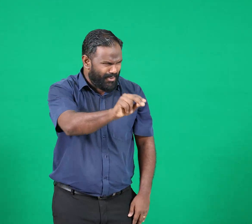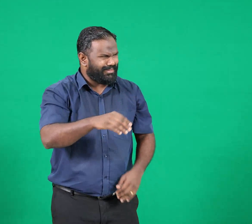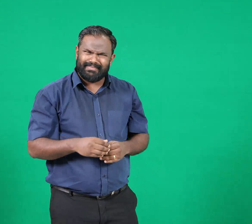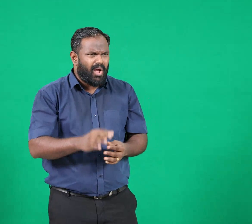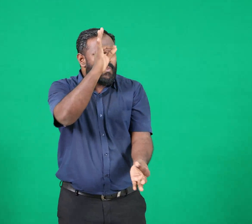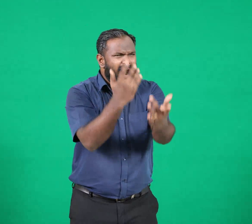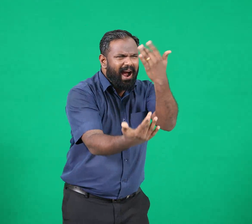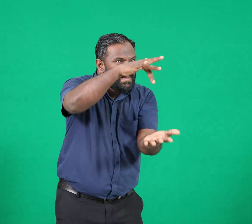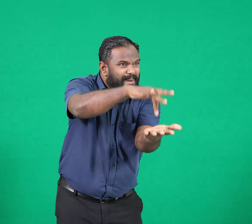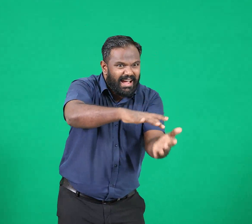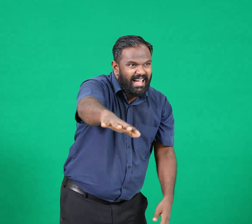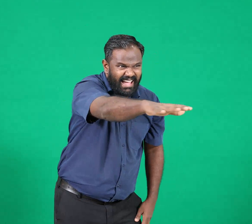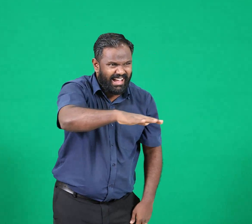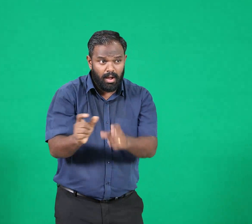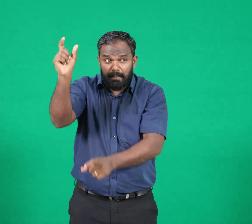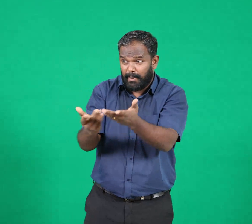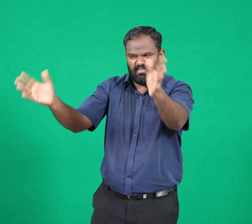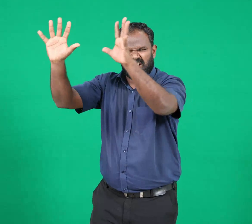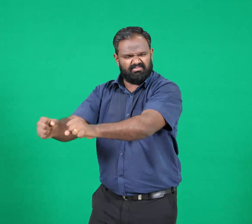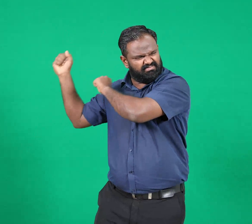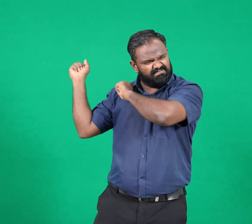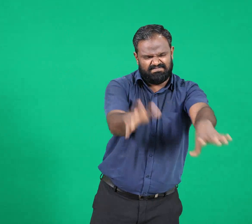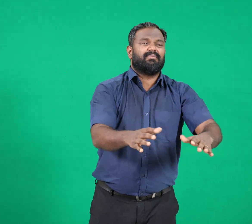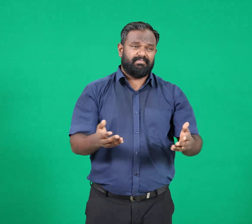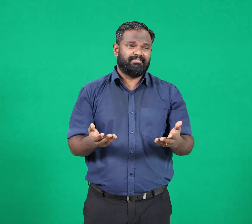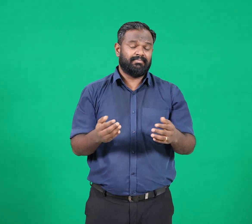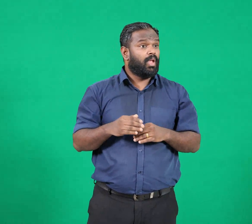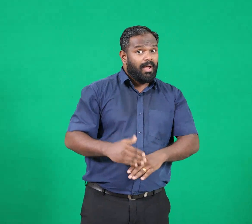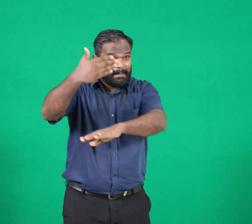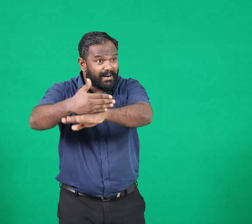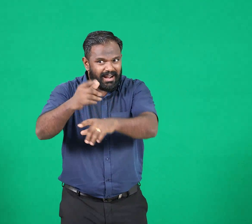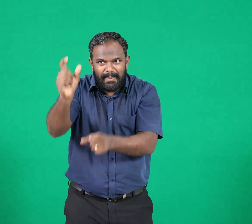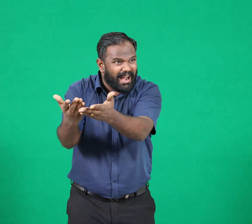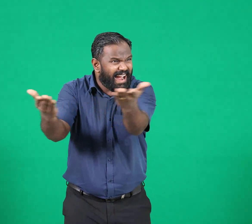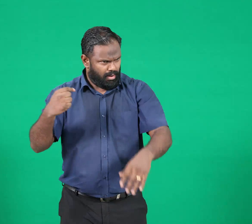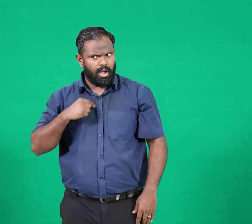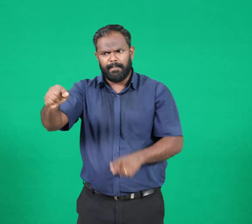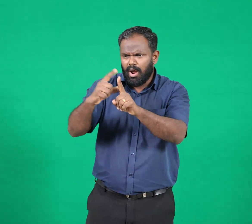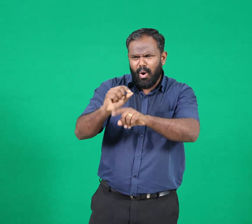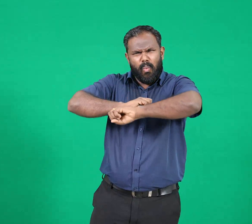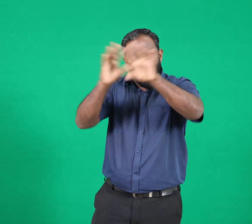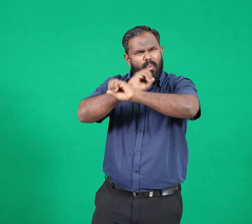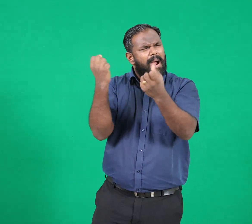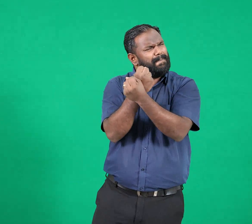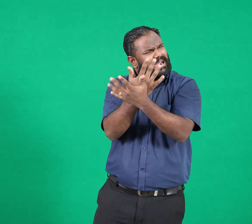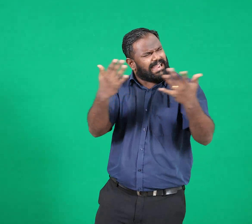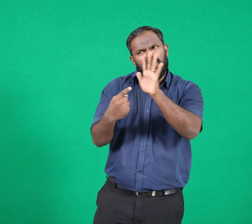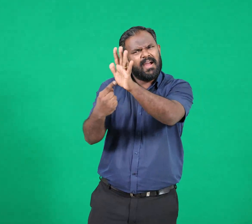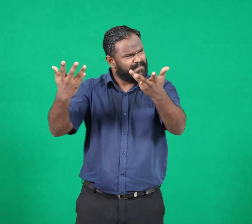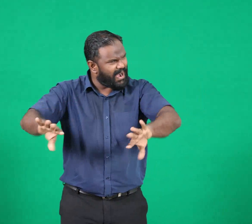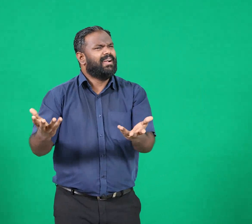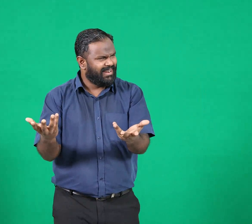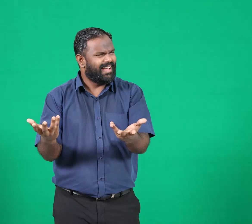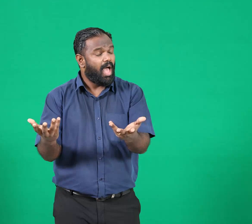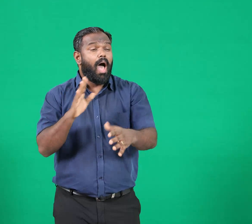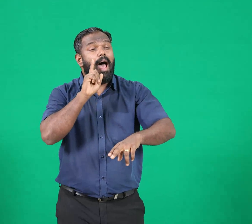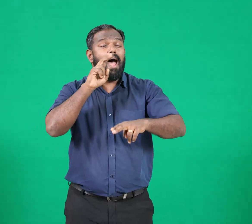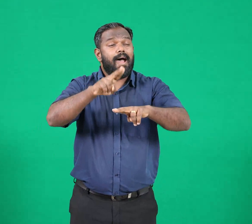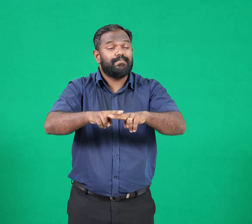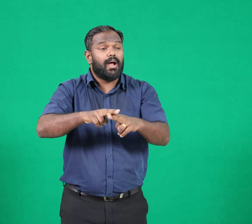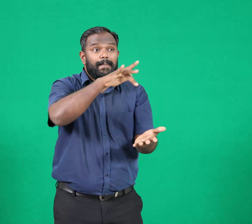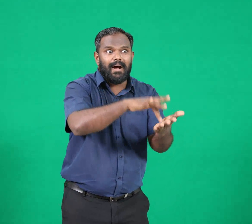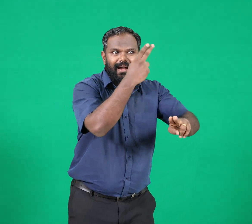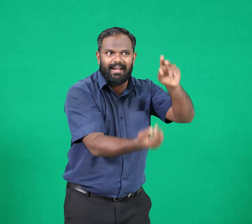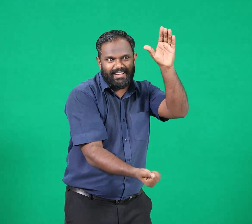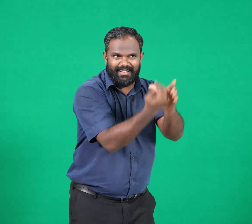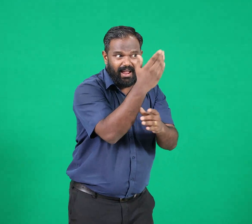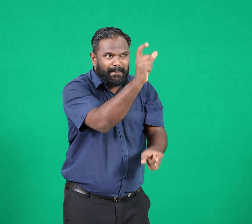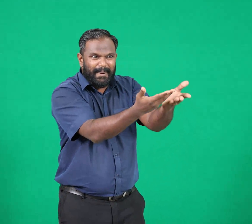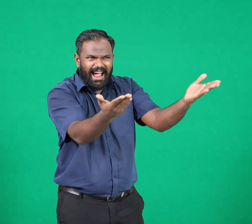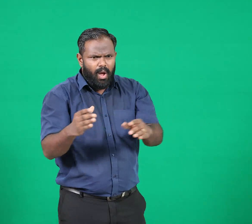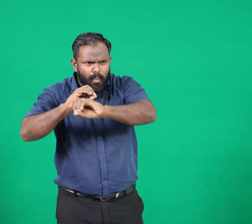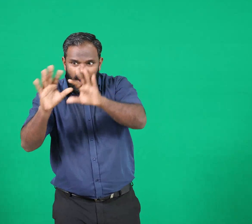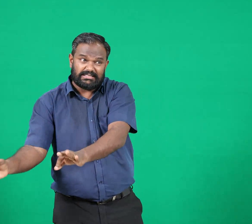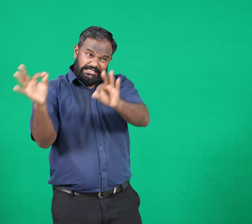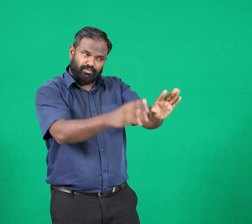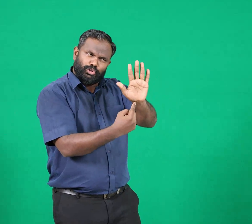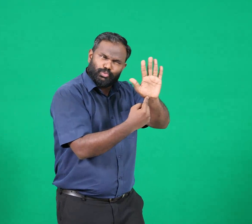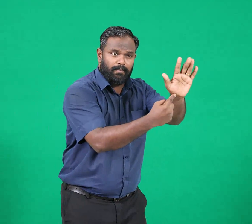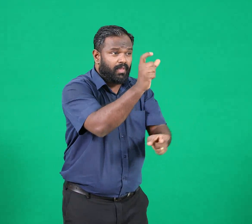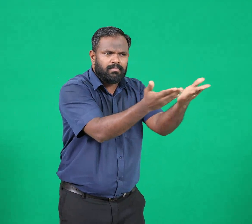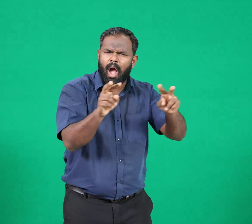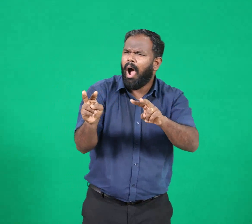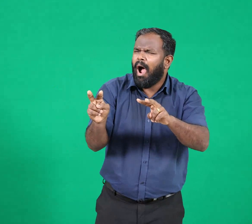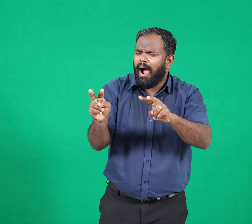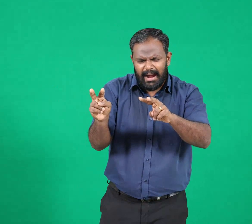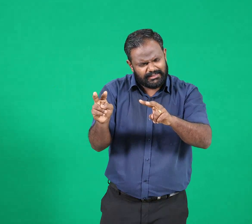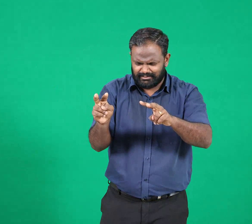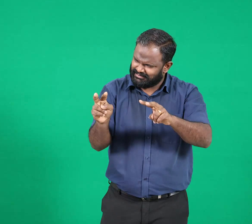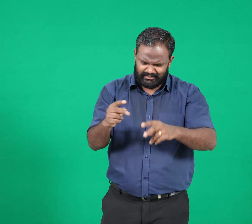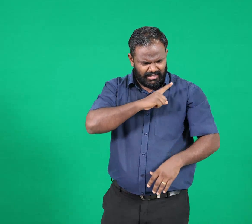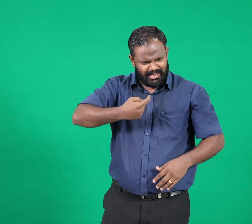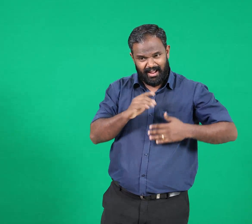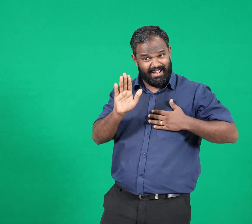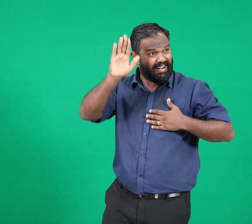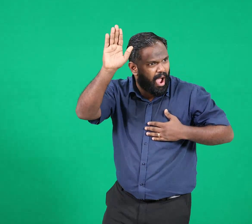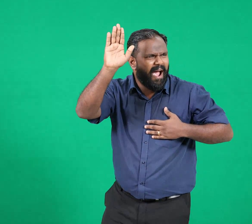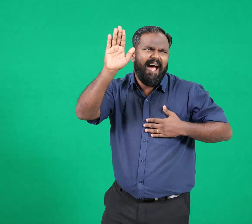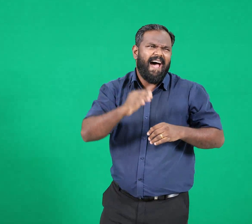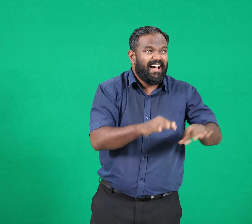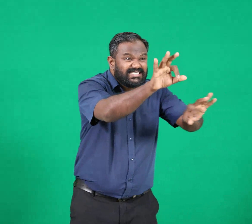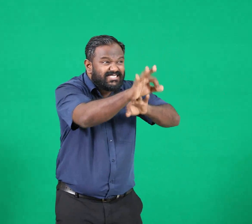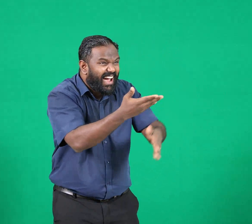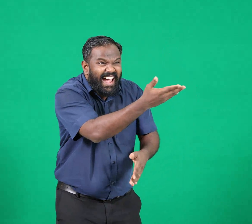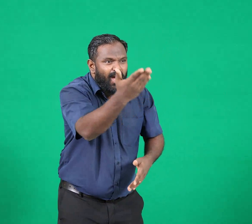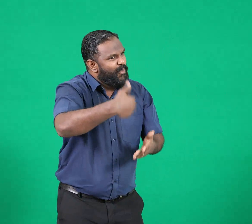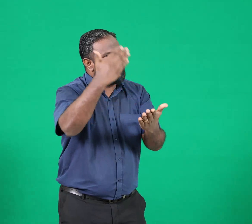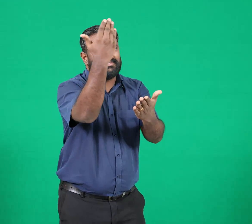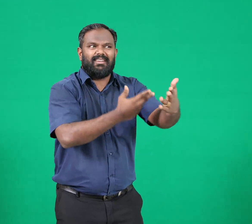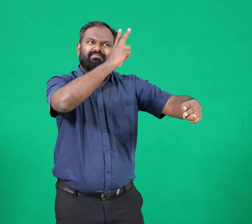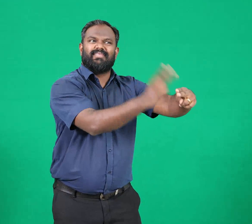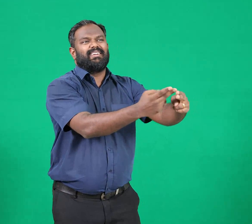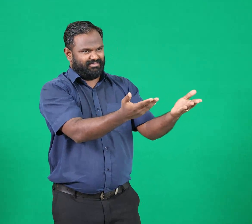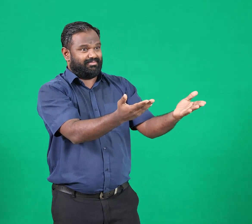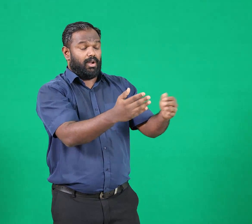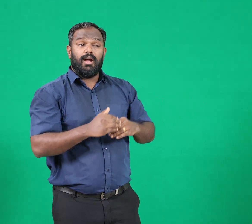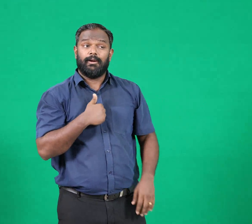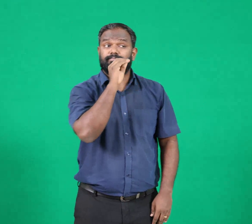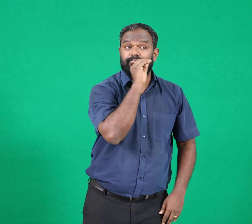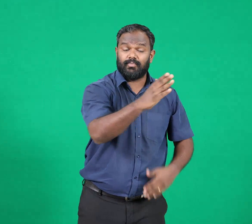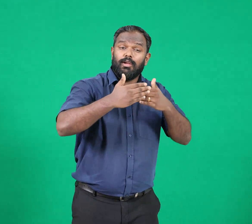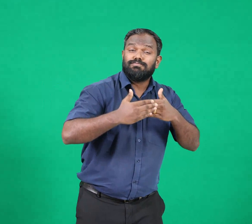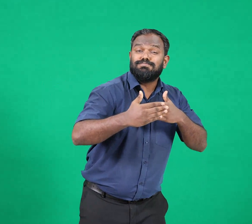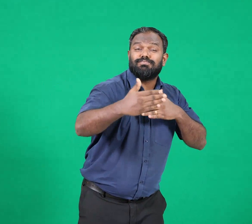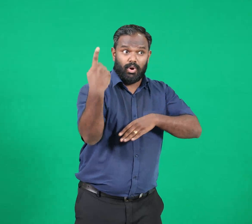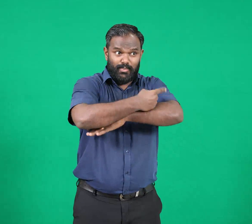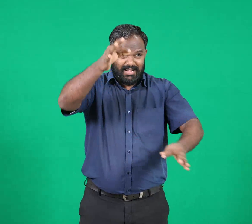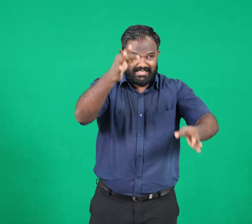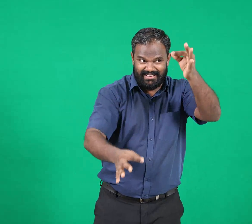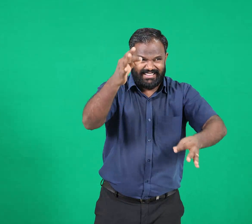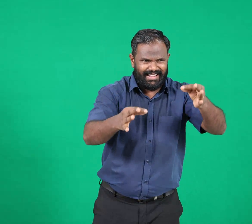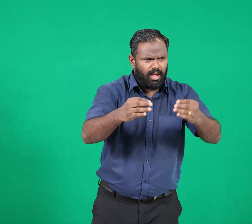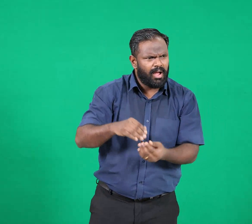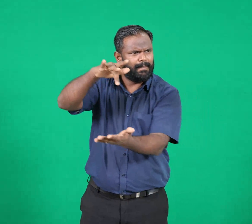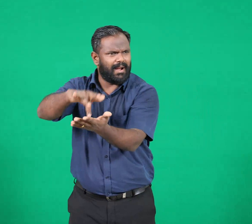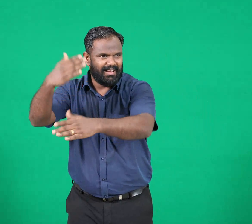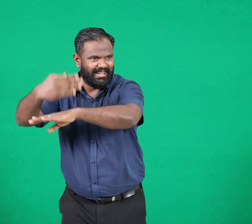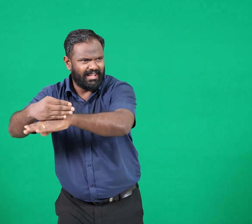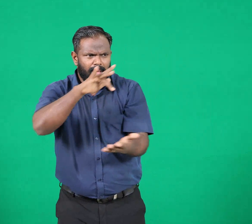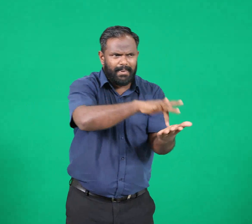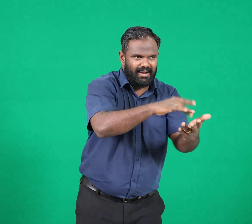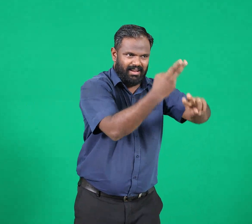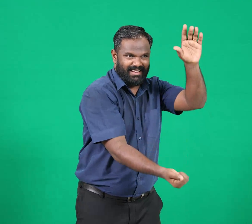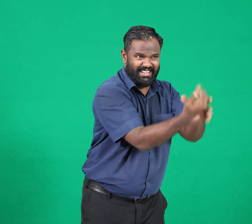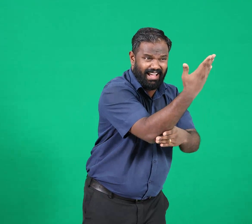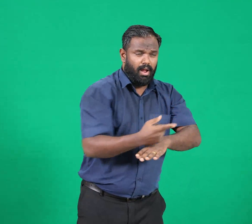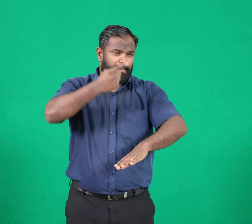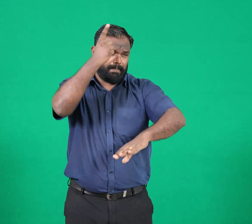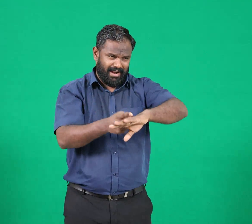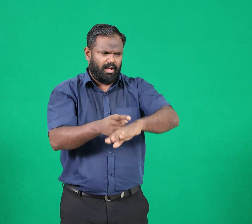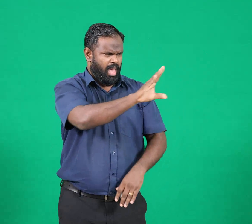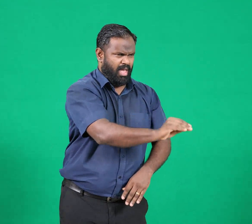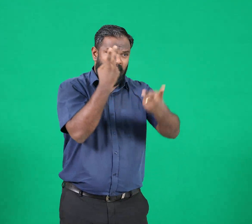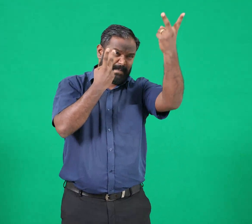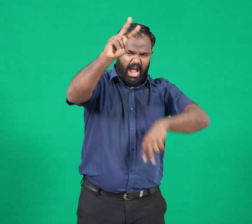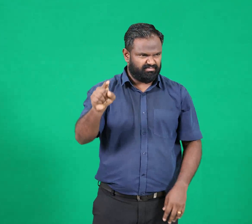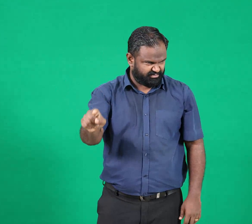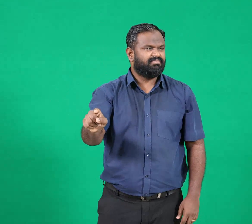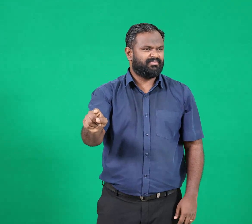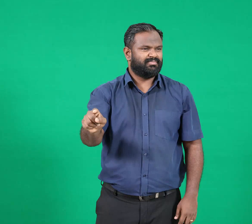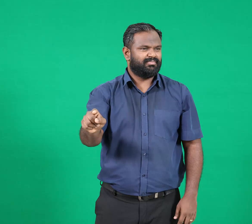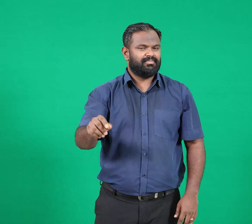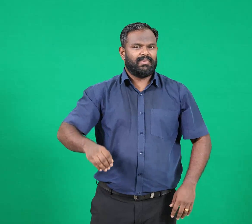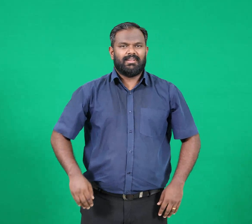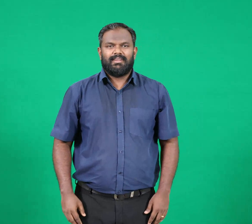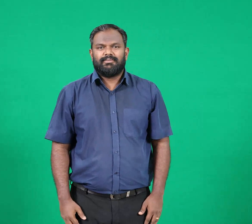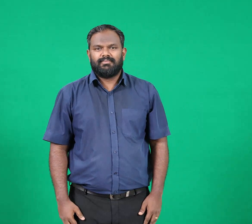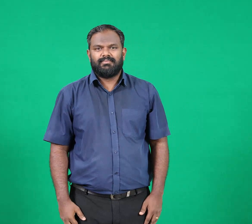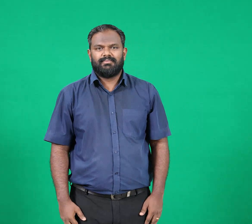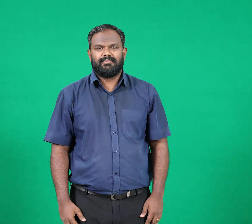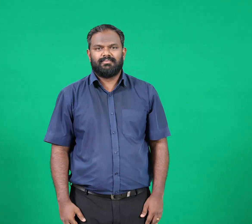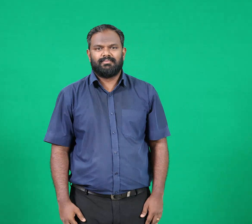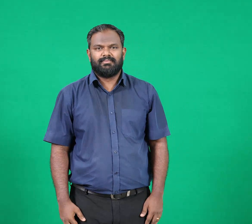But I tell you that it will be more bearable for Sodom on the day of judgment than for you." At that time Jesus declared, "I praise You, Father, Lord of heaven and earth, because You have hidden these things from the wise and learned, and revealed them to little children.